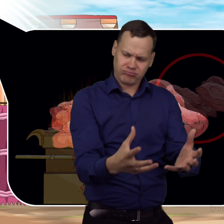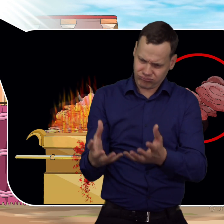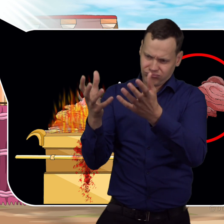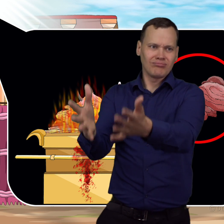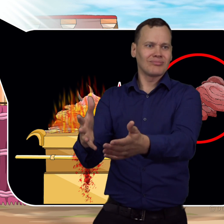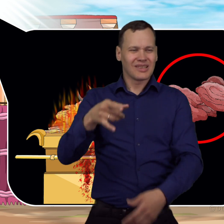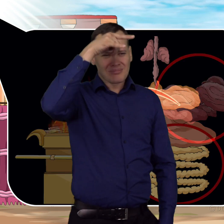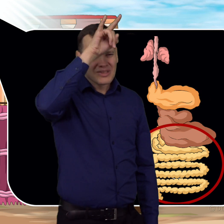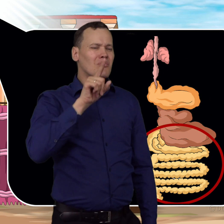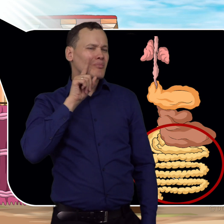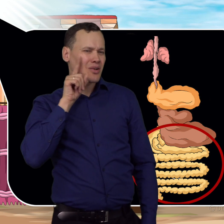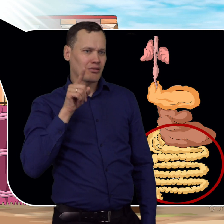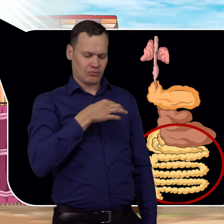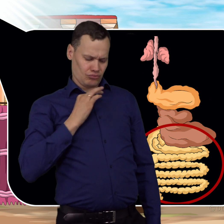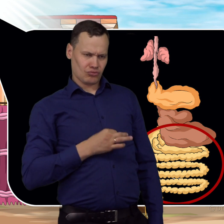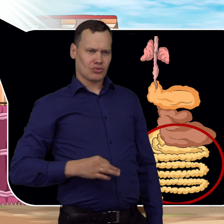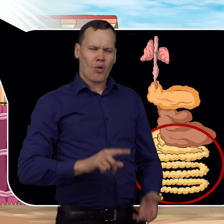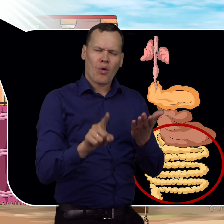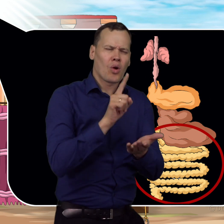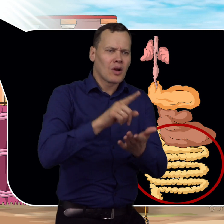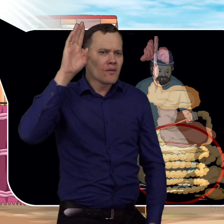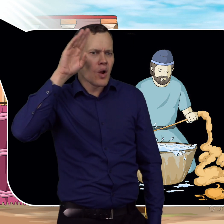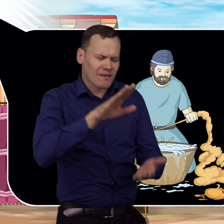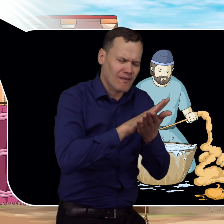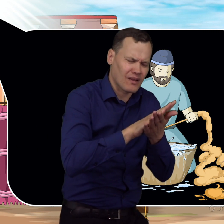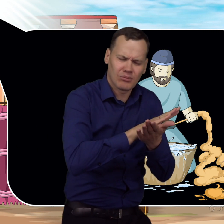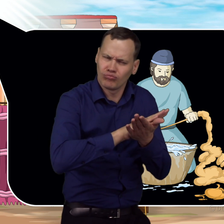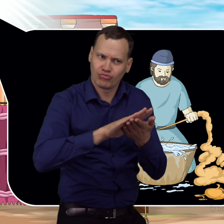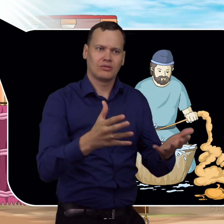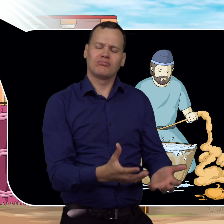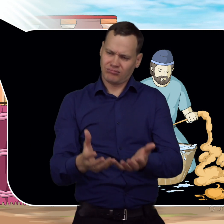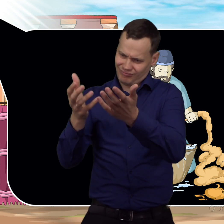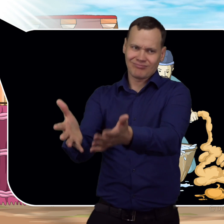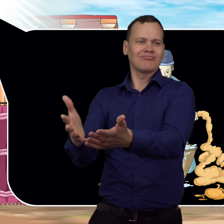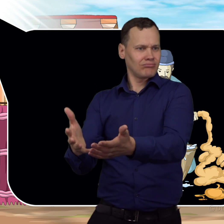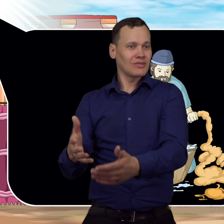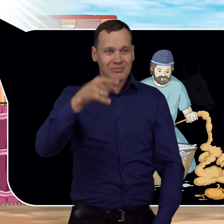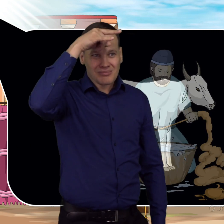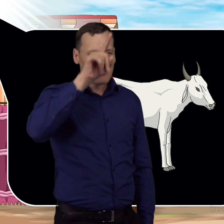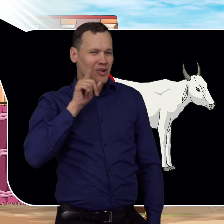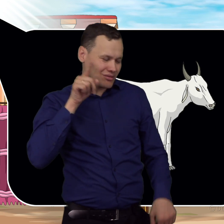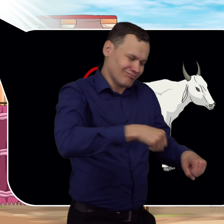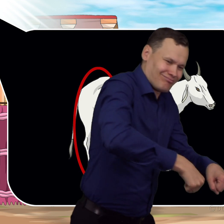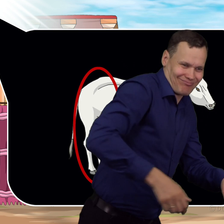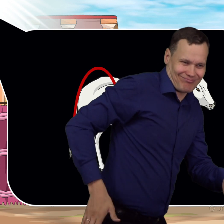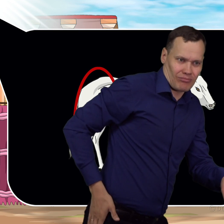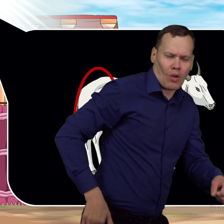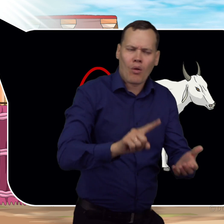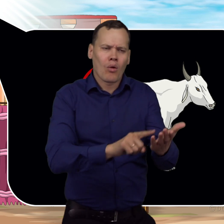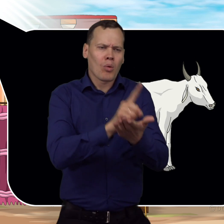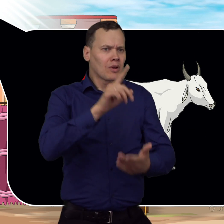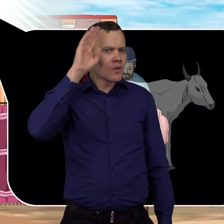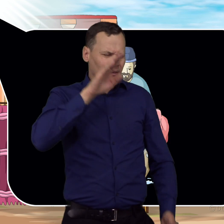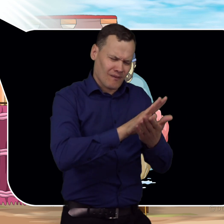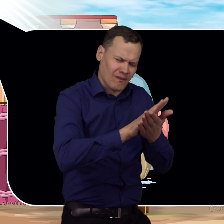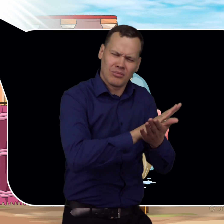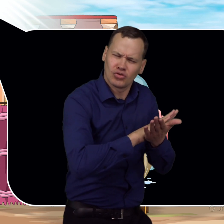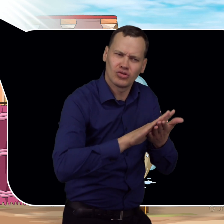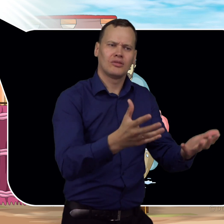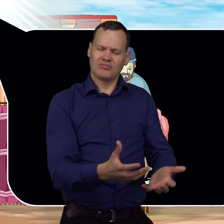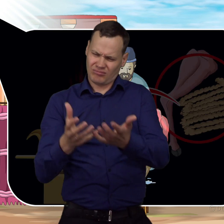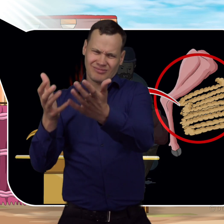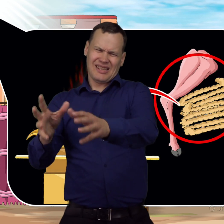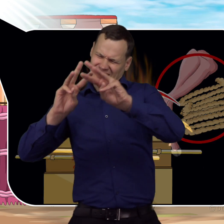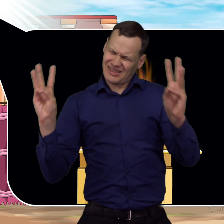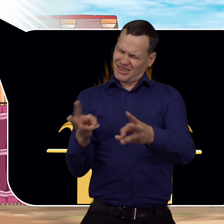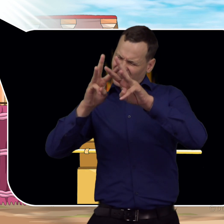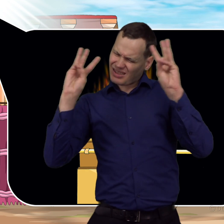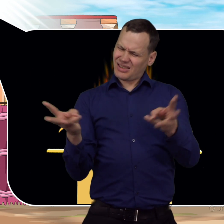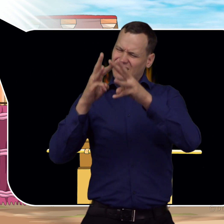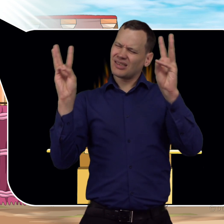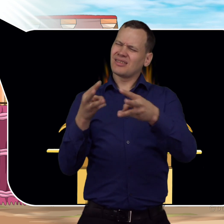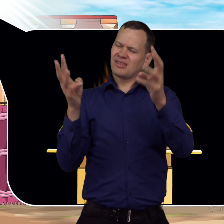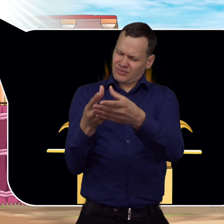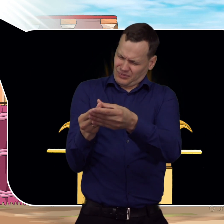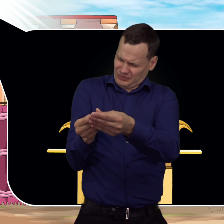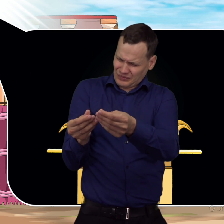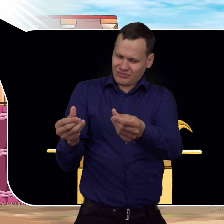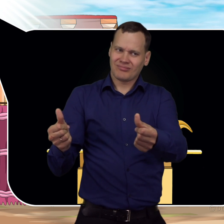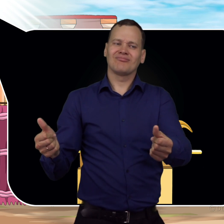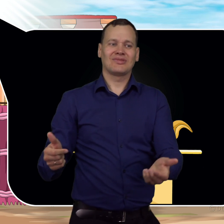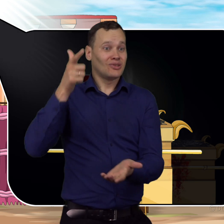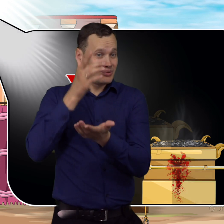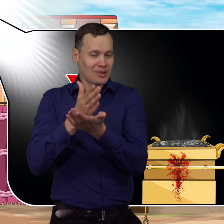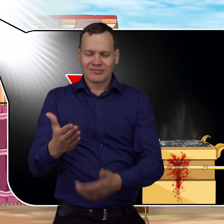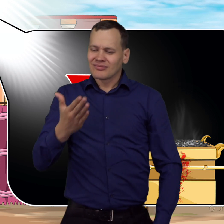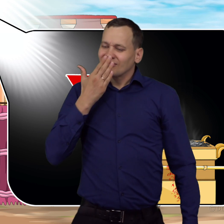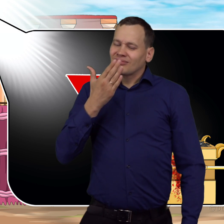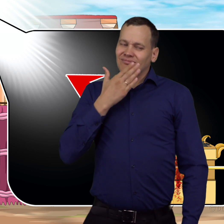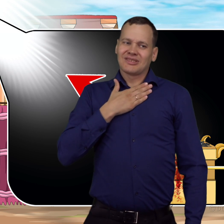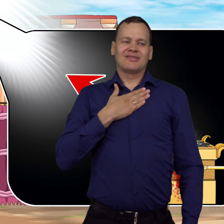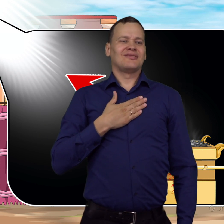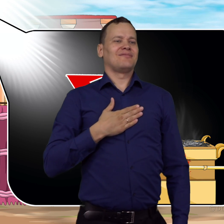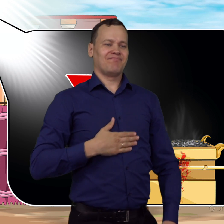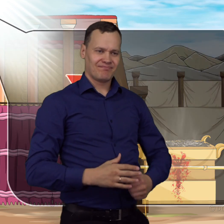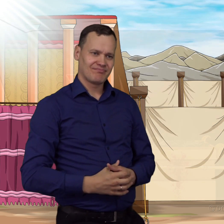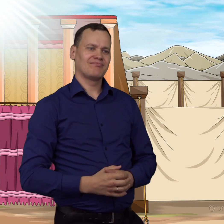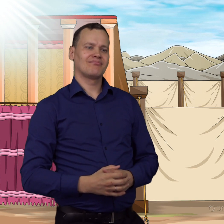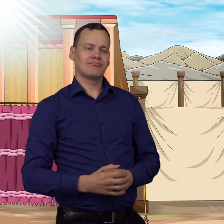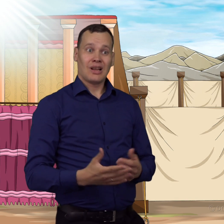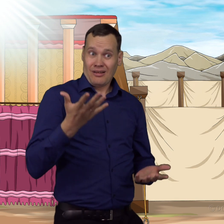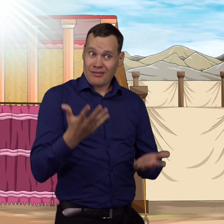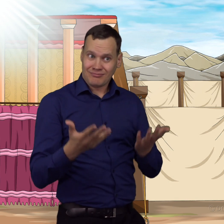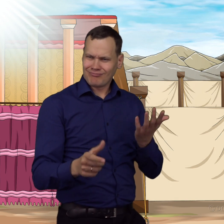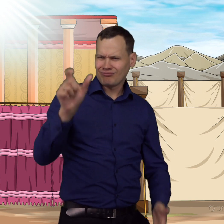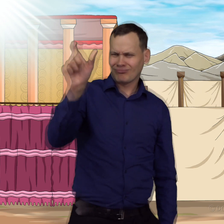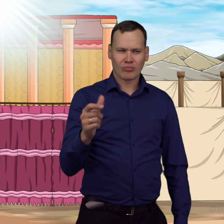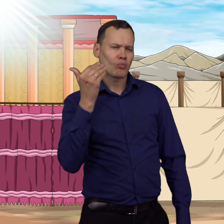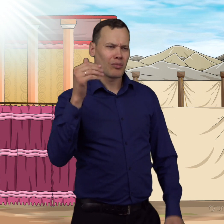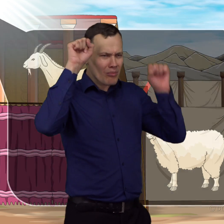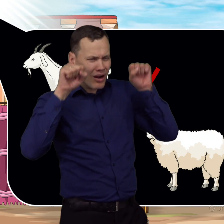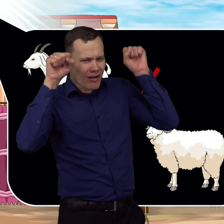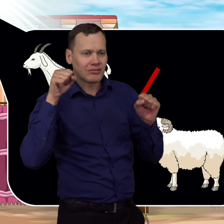The entrails and legs must be washed with water, and the priest shall burn all of it on the altar as a burnt offering, an offering made by fire, a pleasing aroma to the LORD.